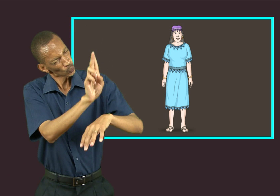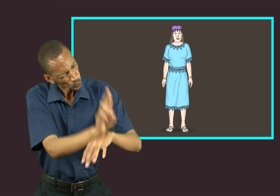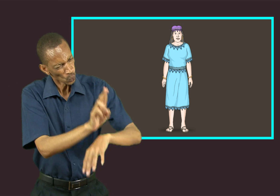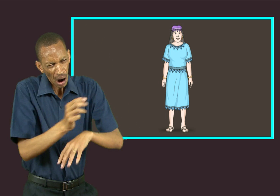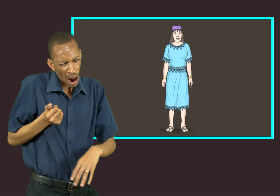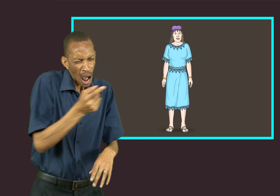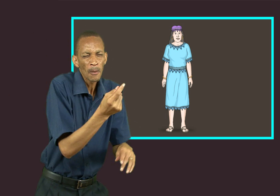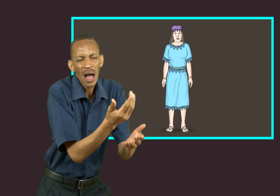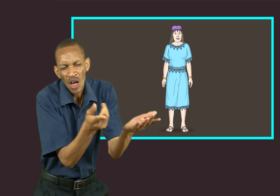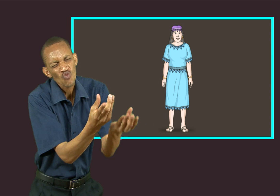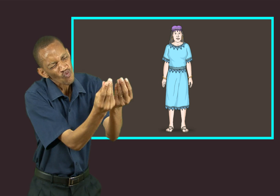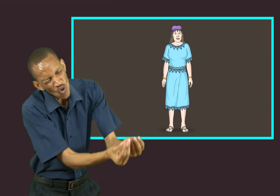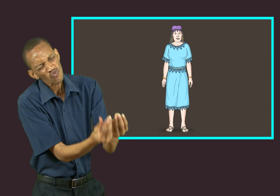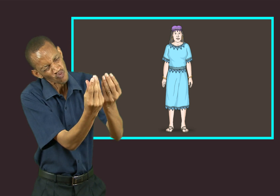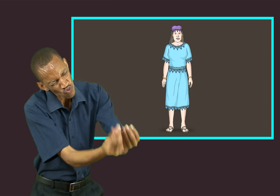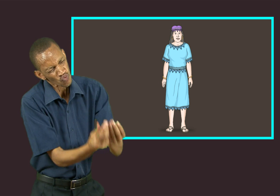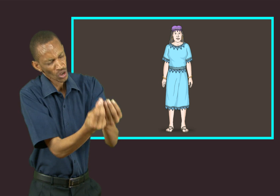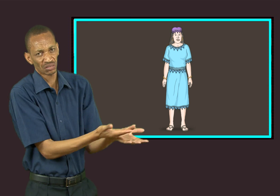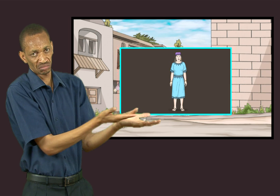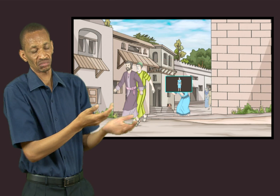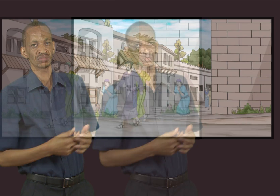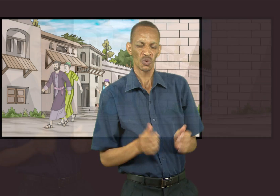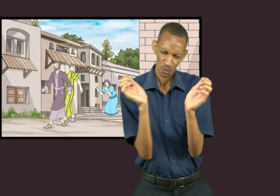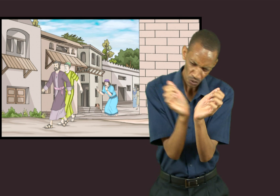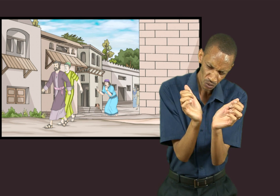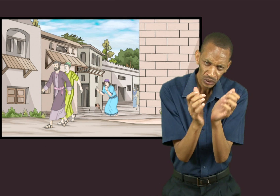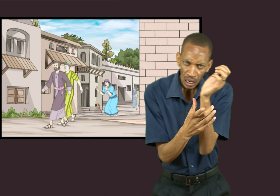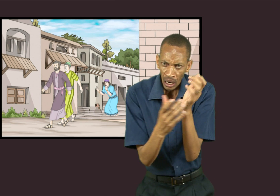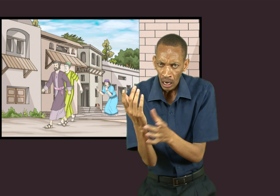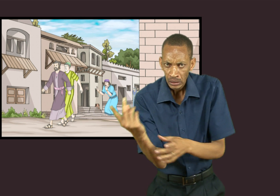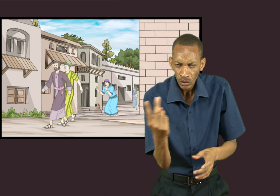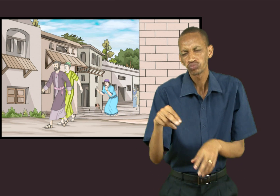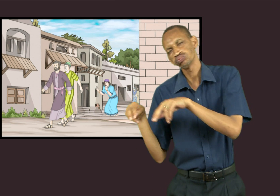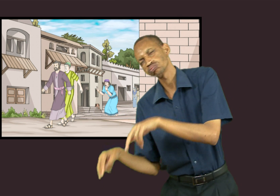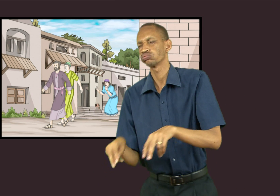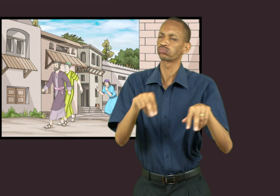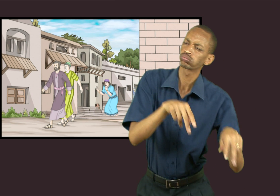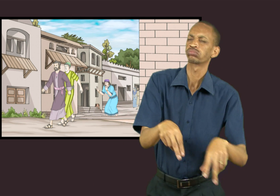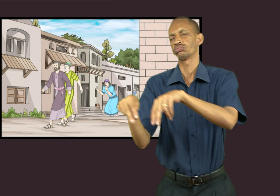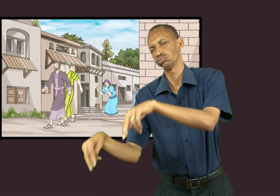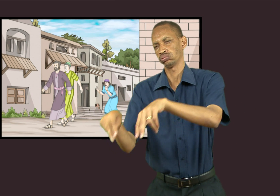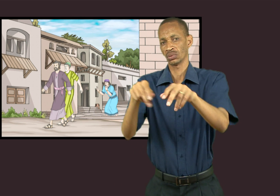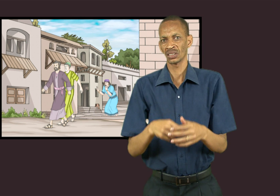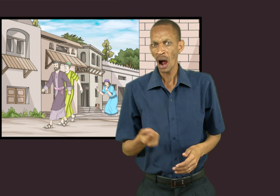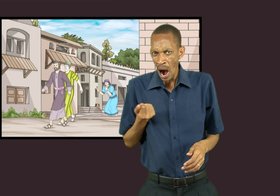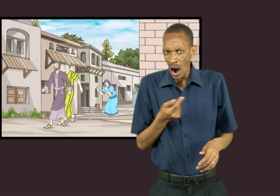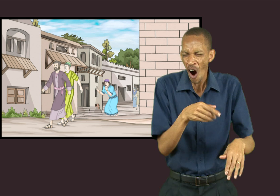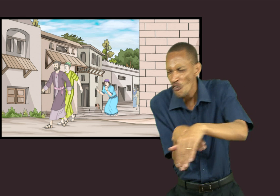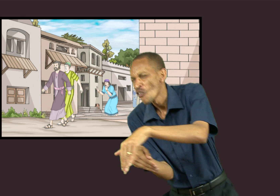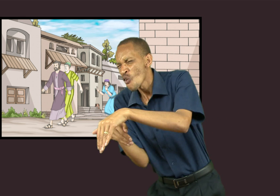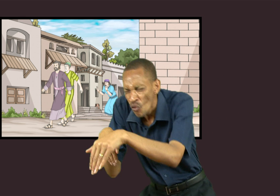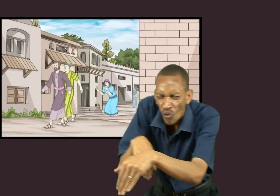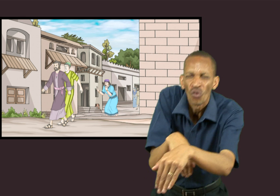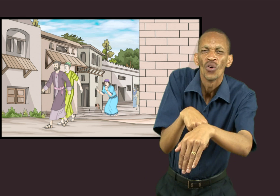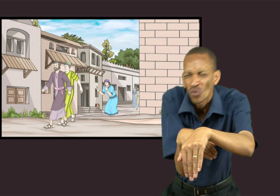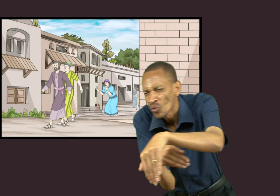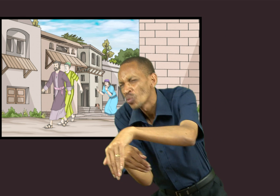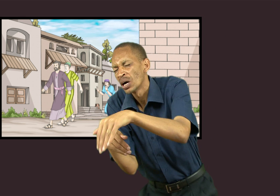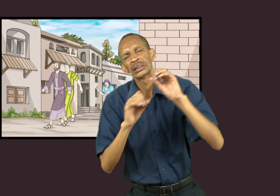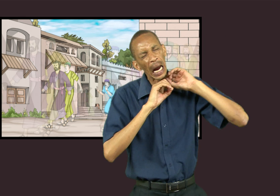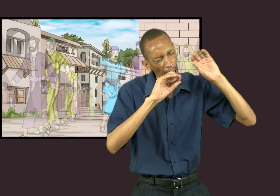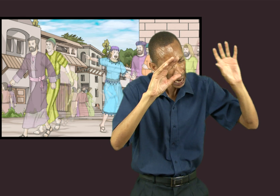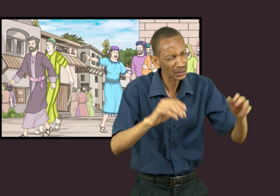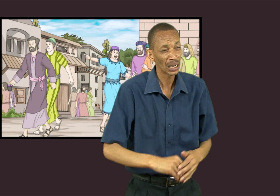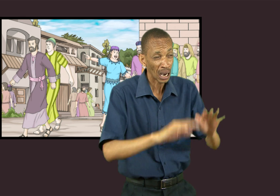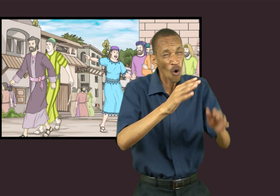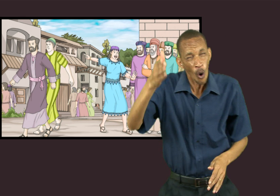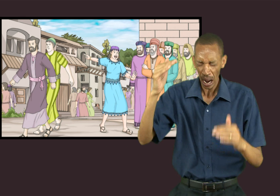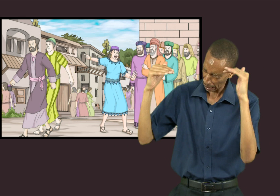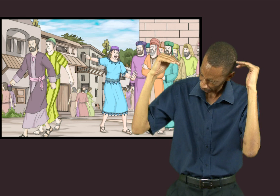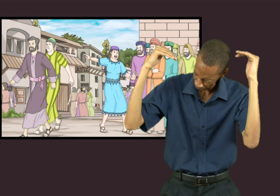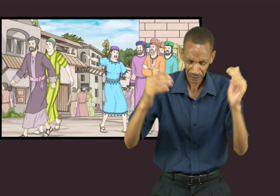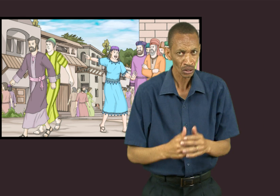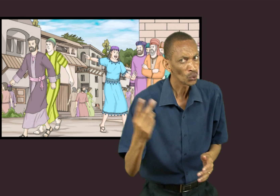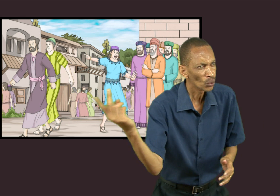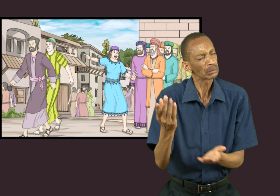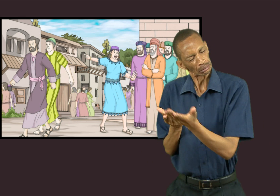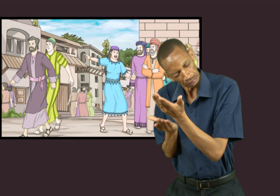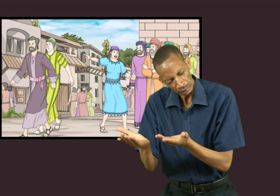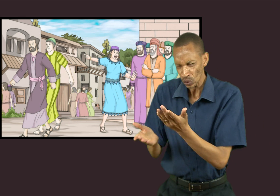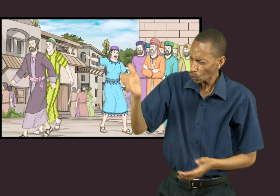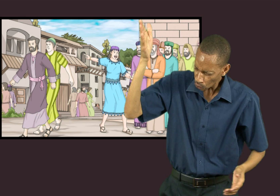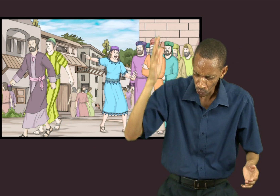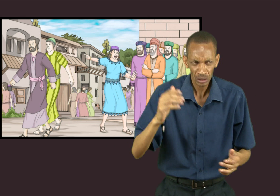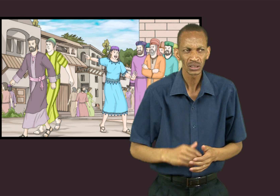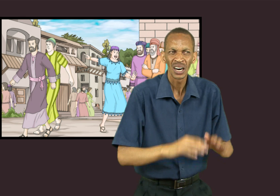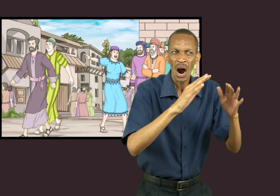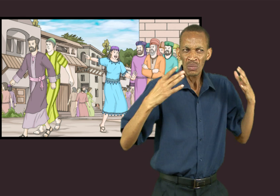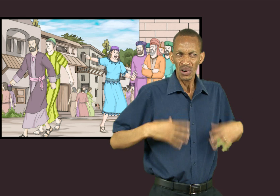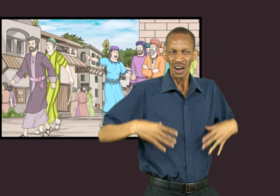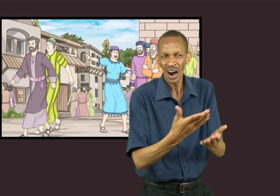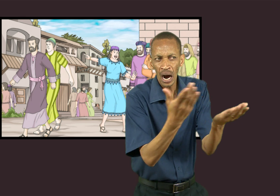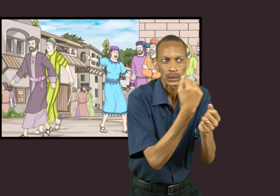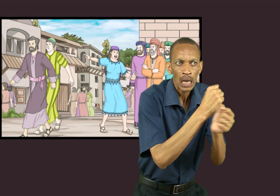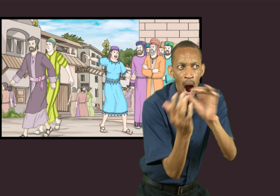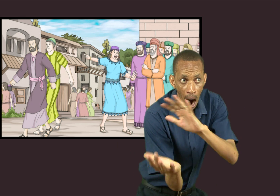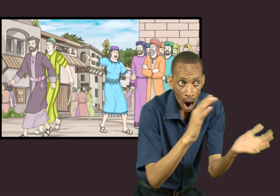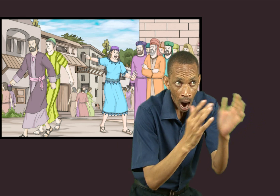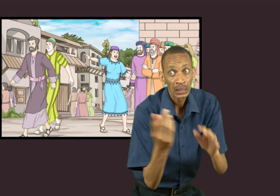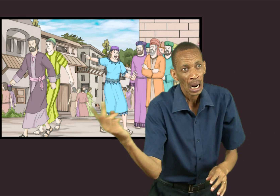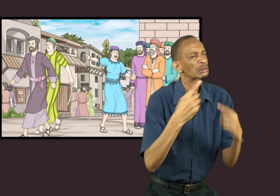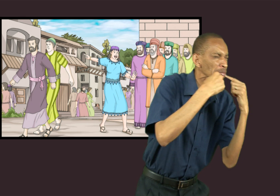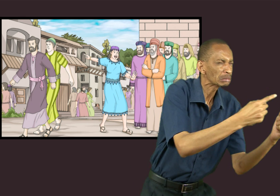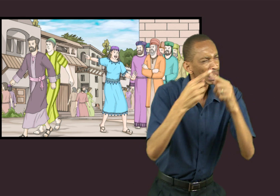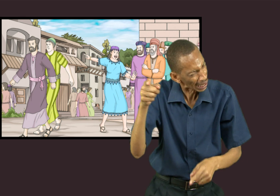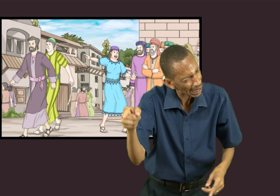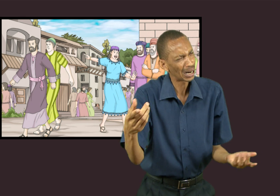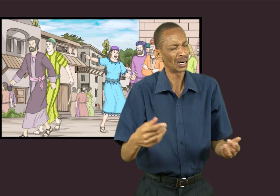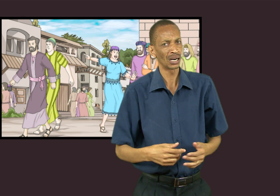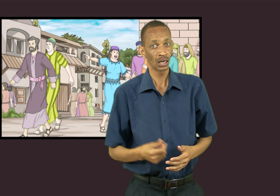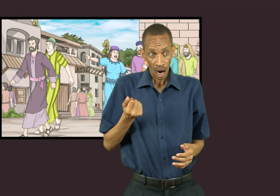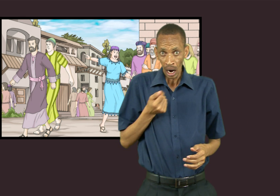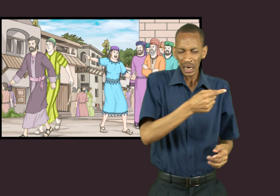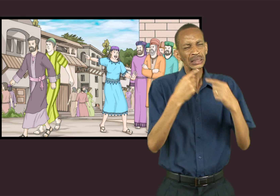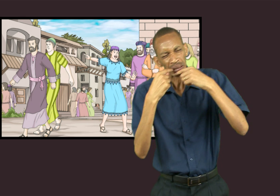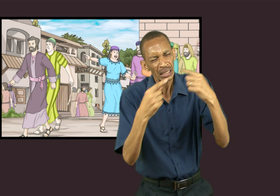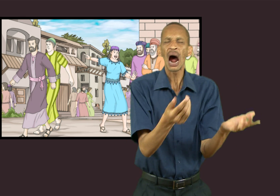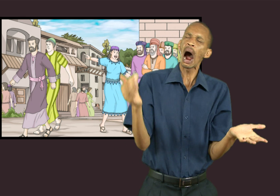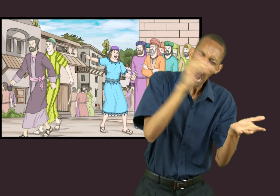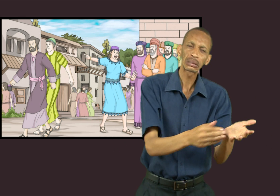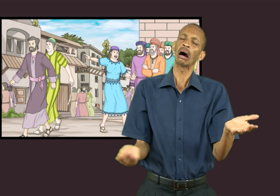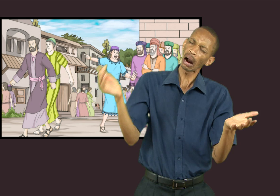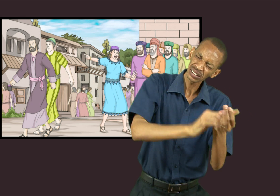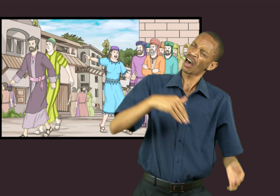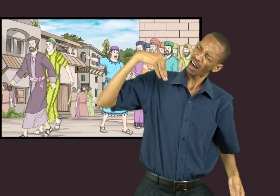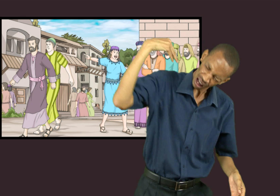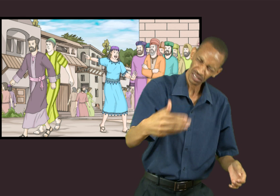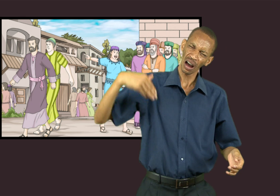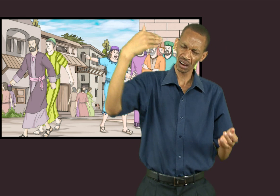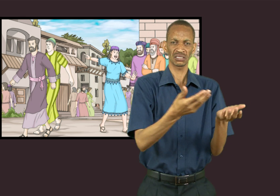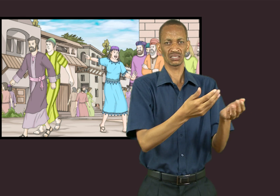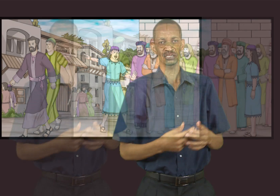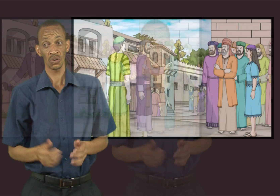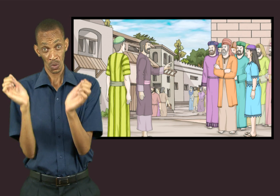This girl followed Paul and the rest of us, shouting, “These men are servants of the Most High God, who are proclaiming to you the way of salvation!”